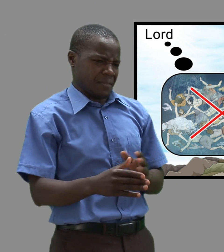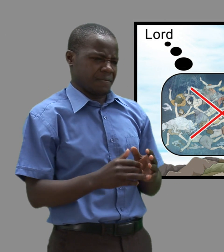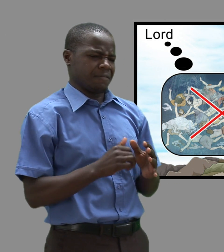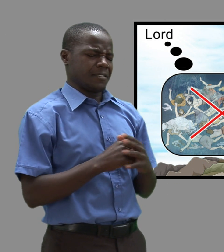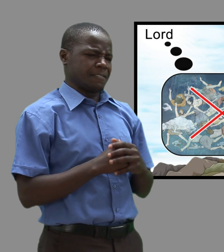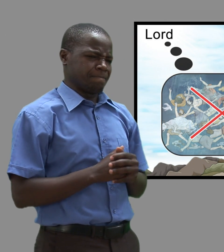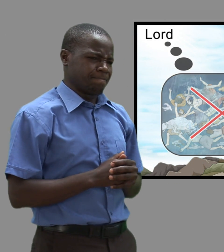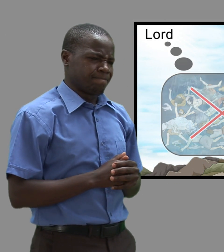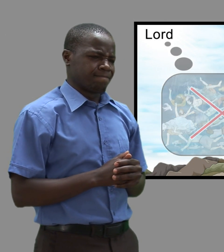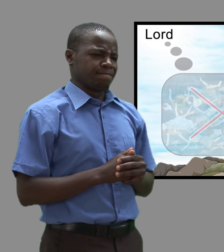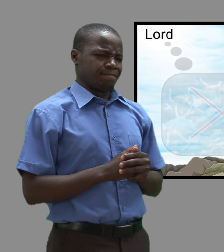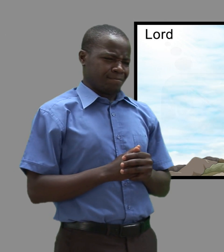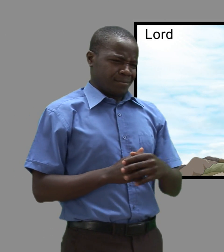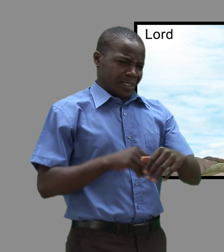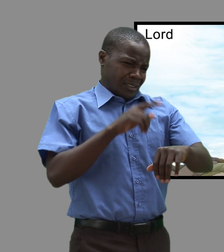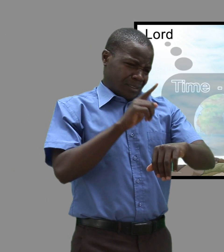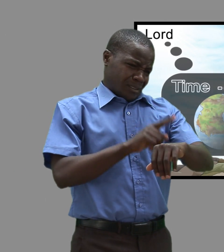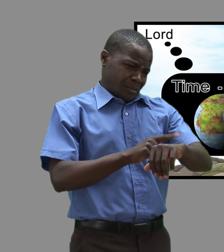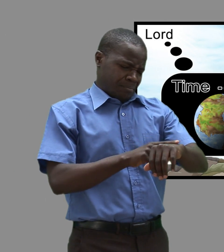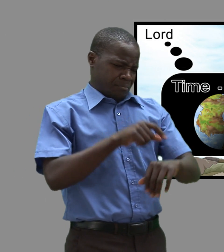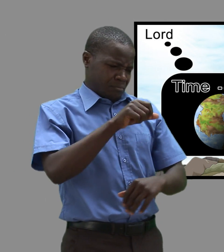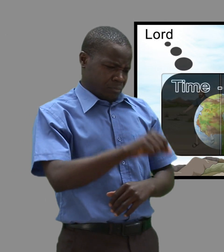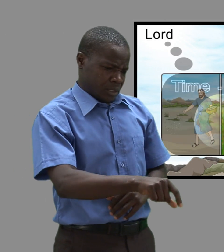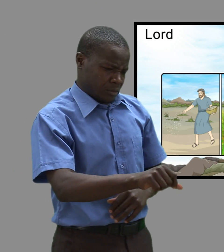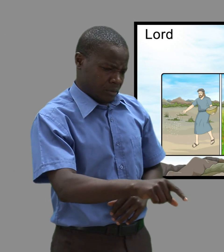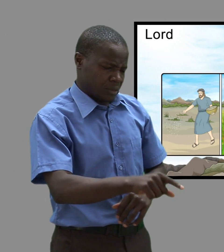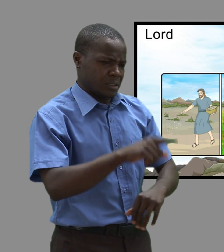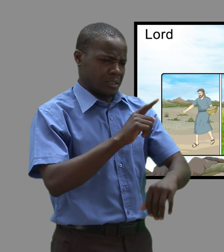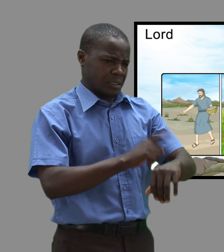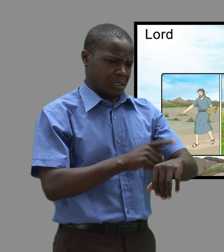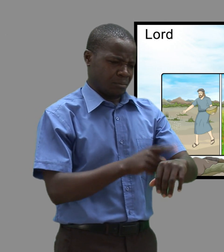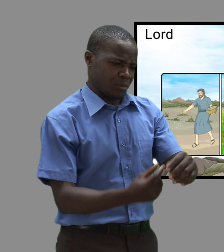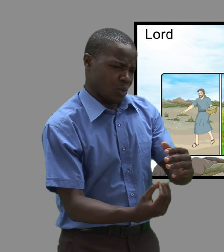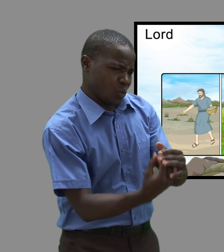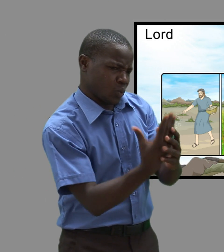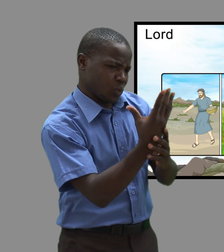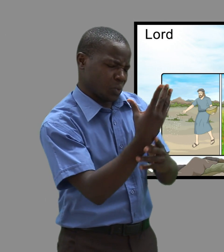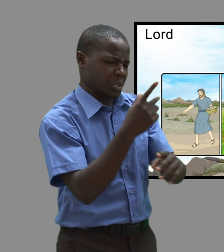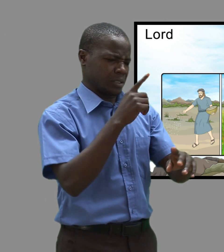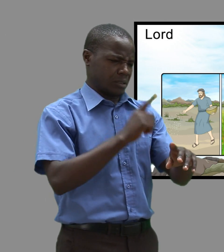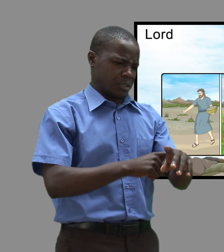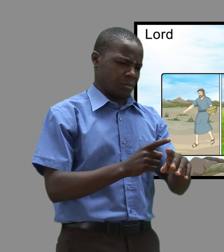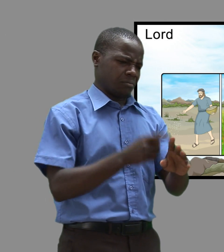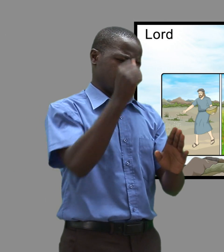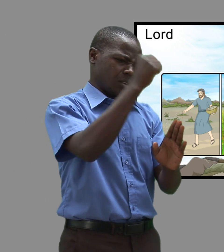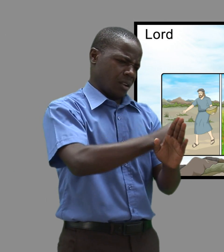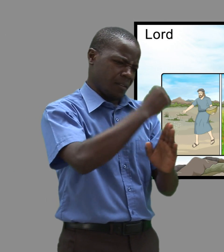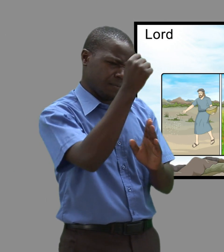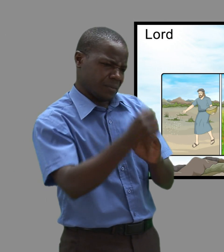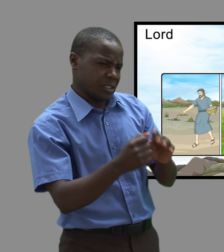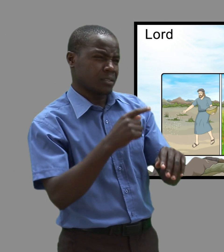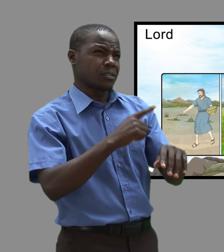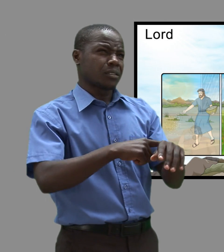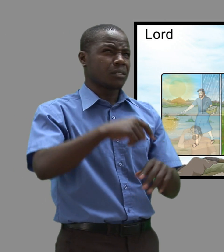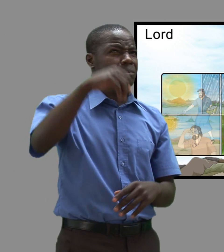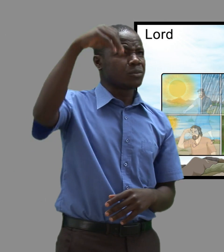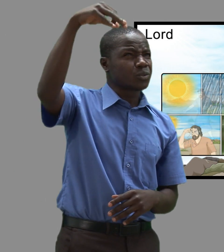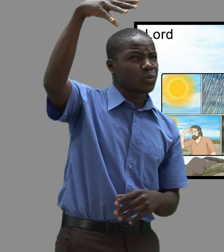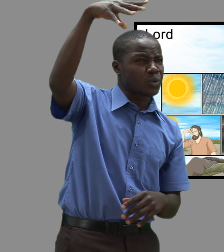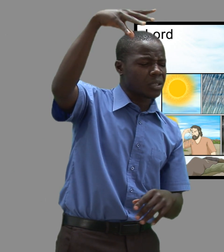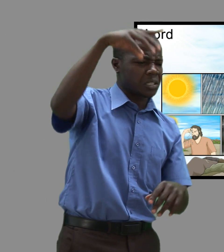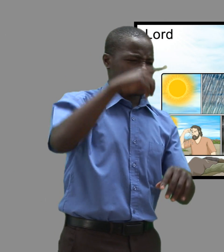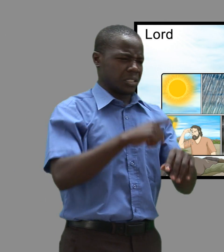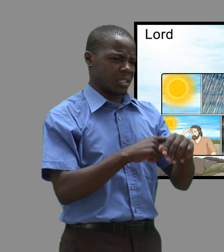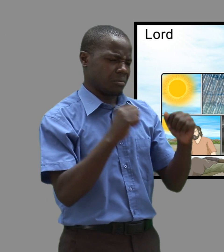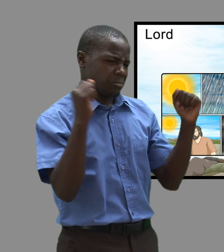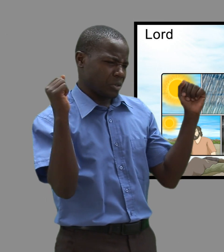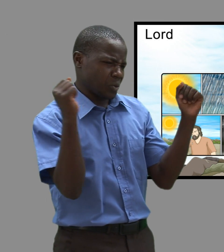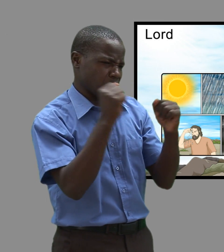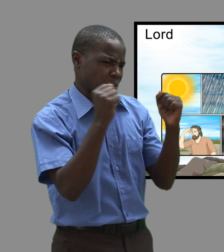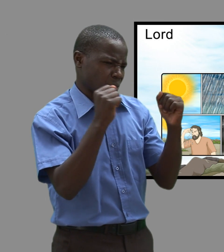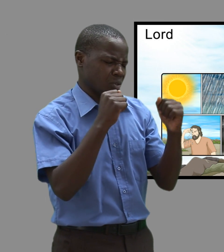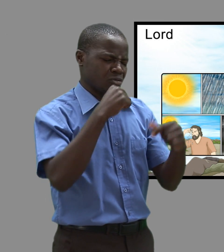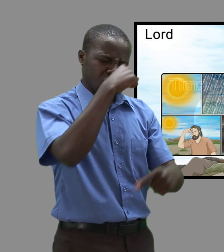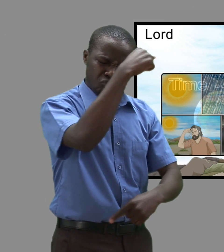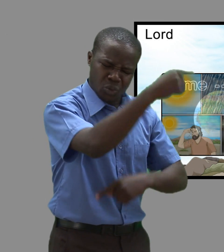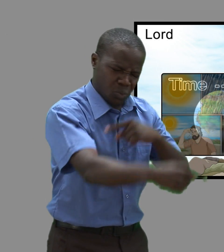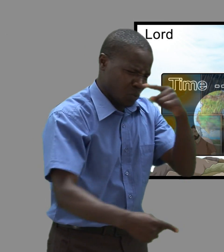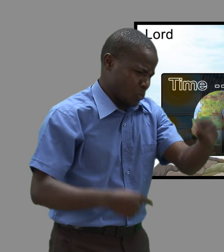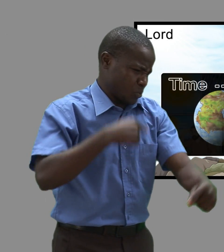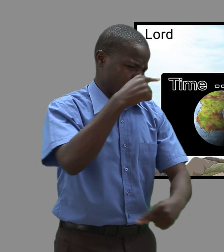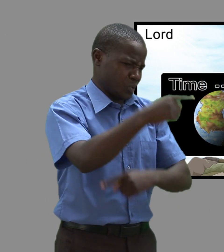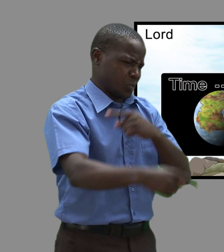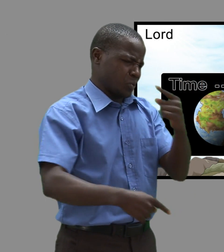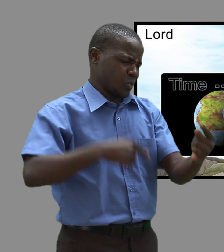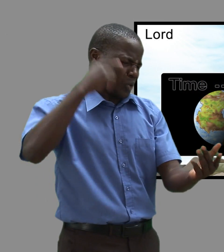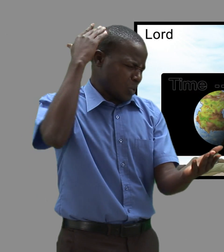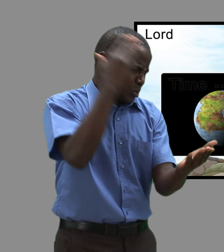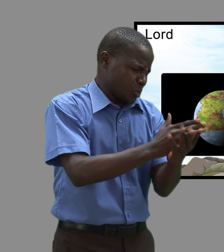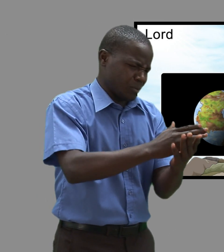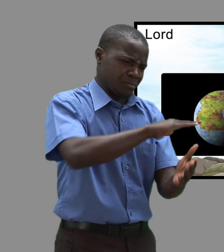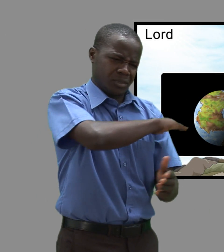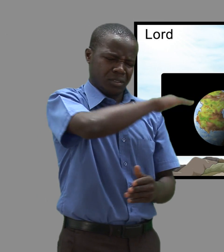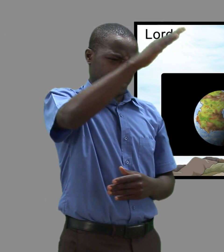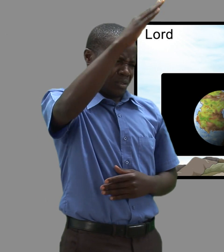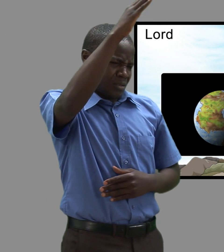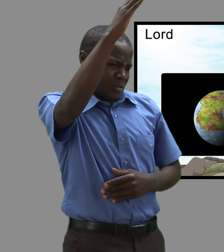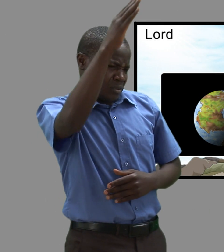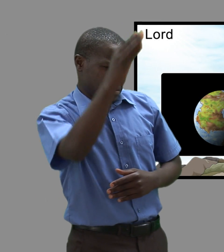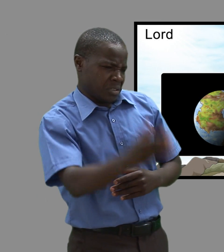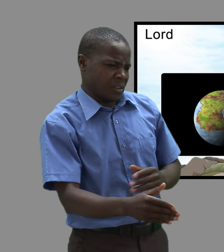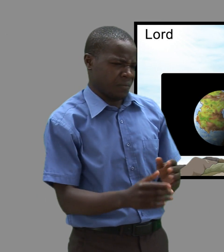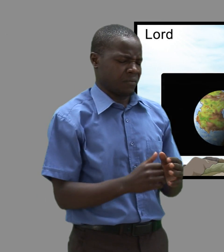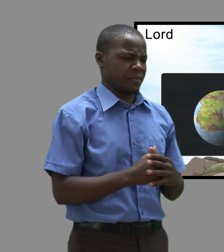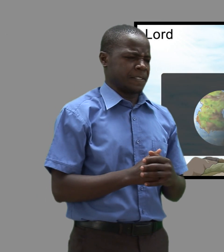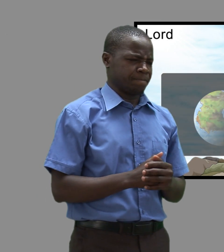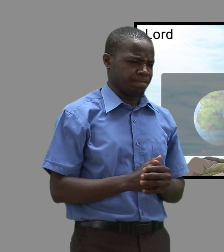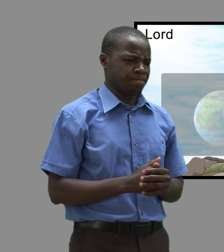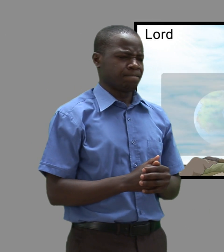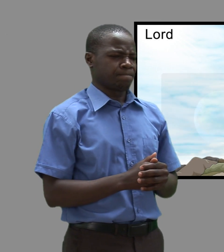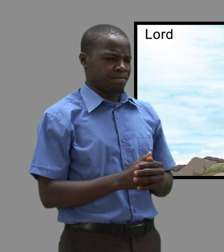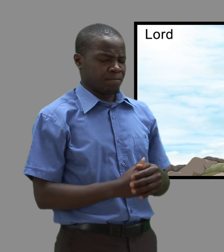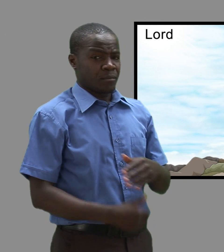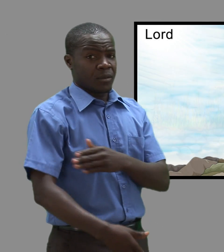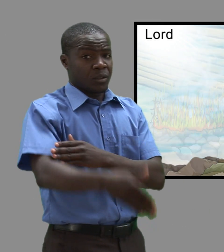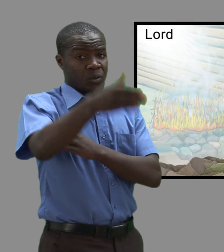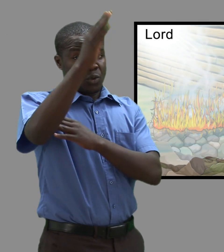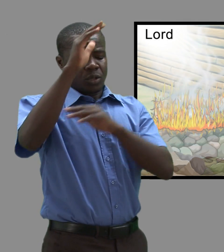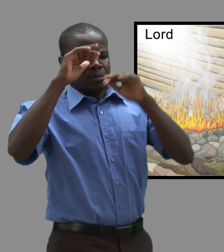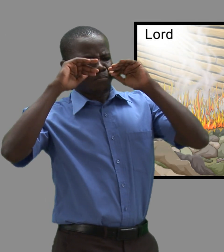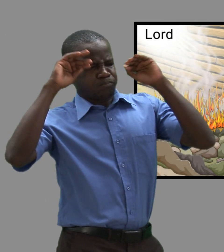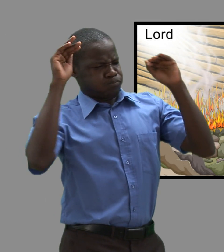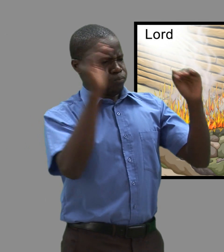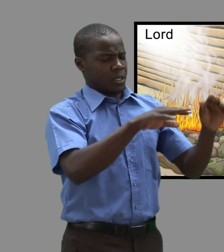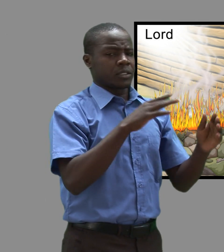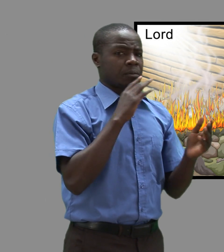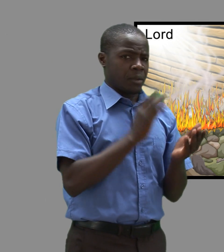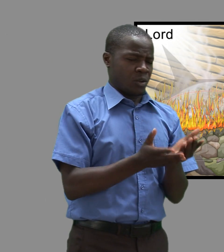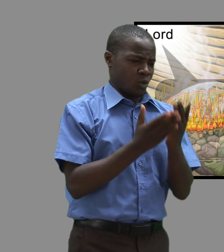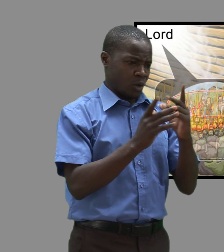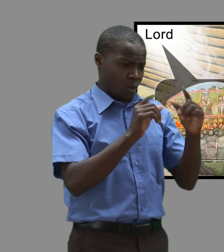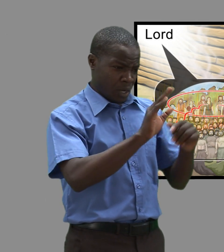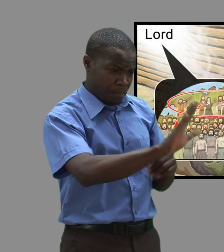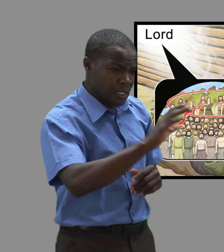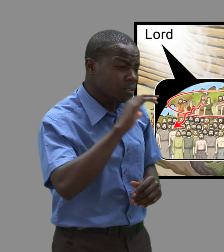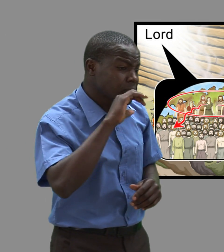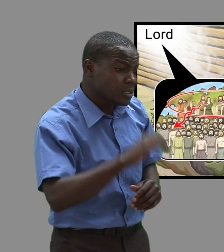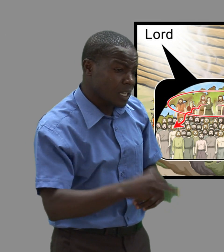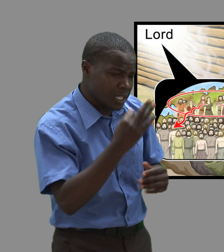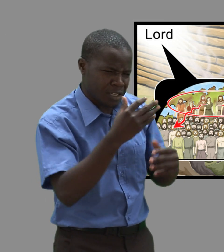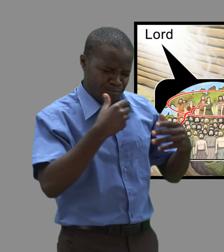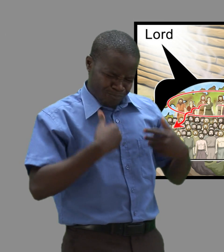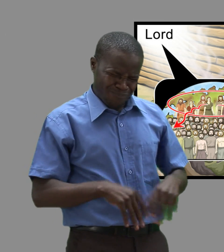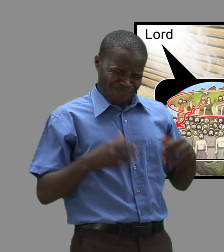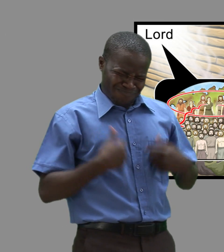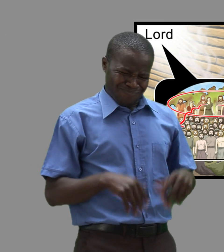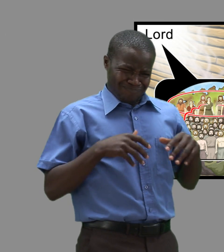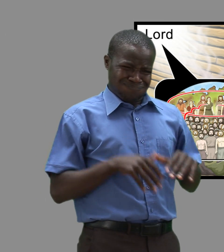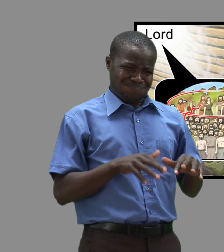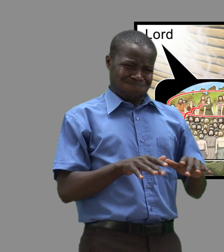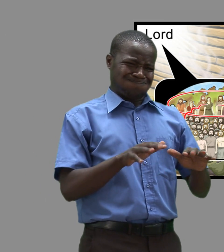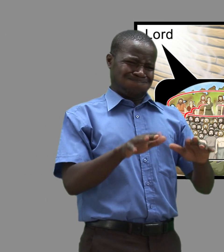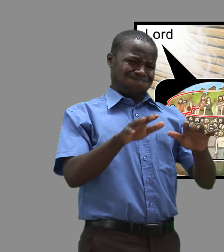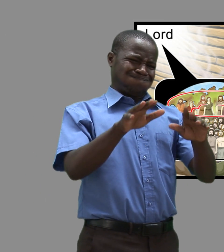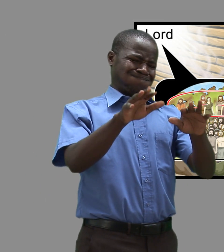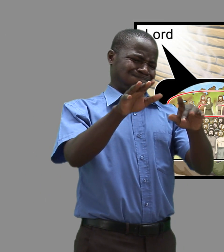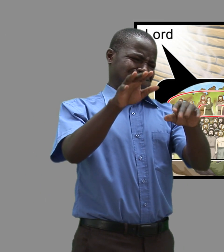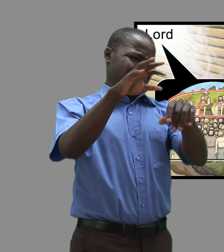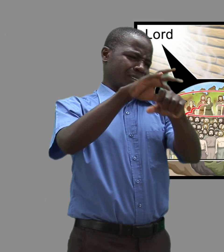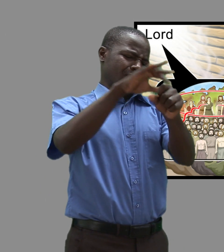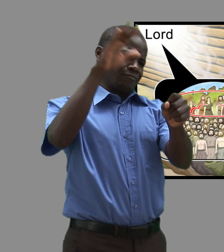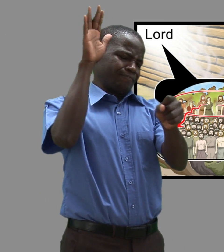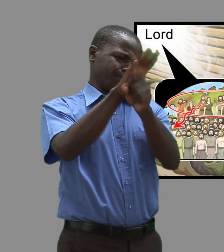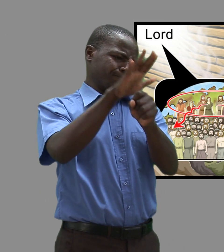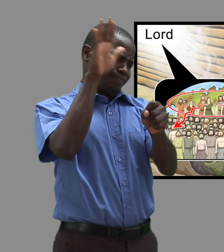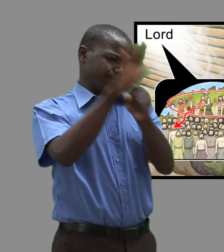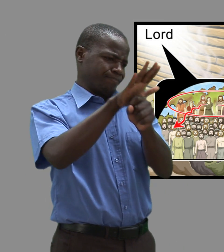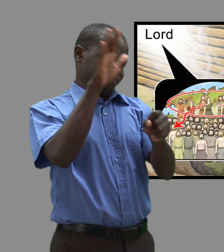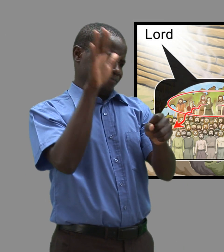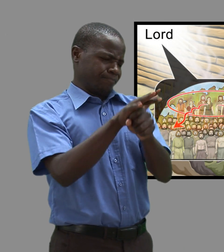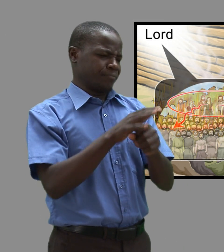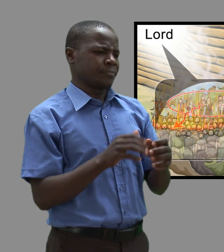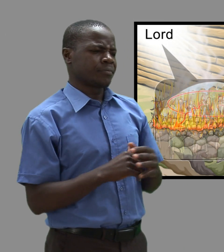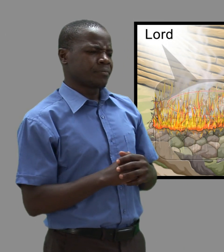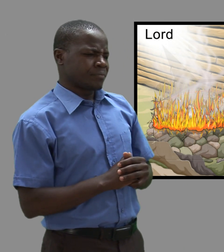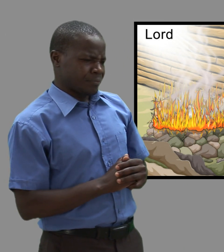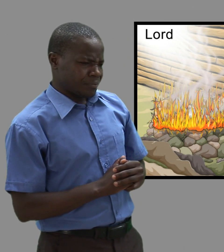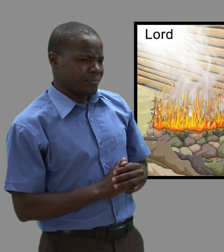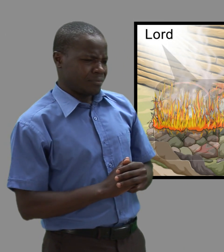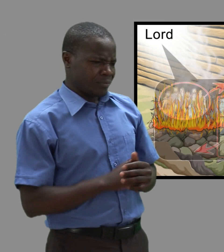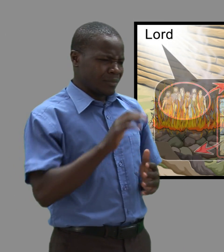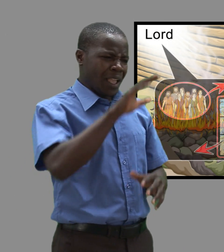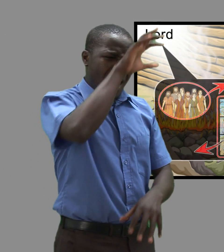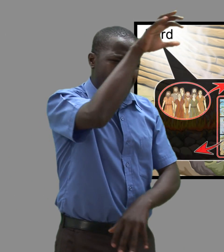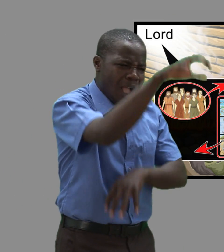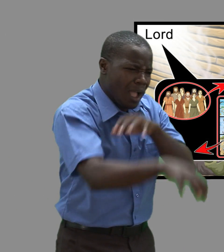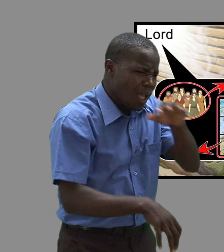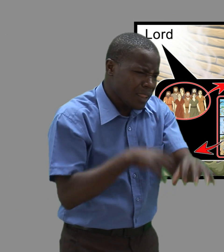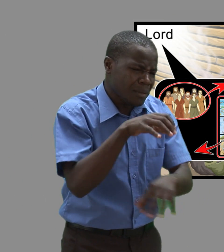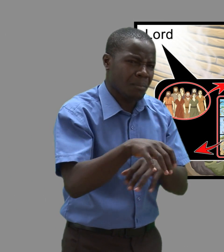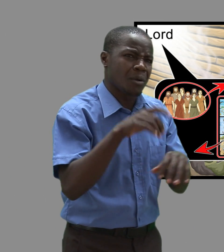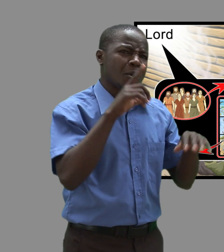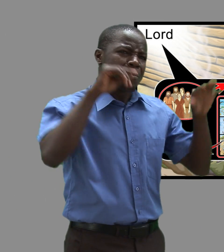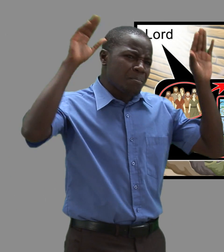As long as the earth endures, seedtime and harvest, cold and heat, summer and winter, day and night shall never cease.” And God blessed Noah and his sons and said to them, “Be fruitful and multiply and fill the earth.